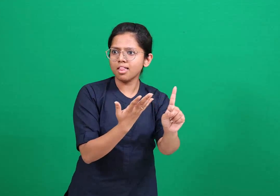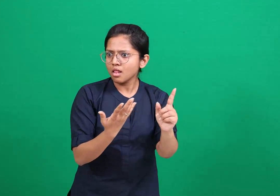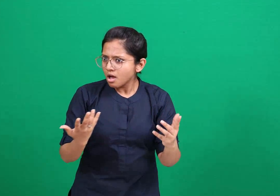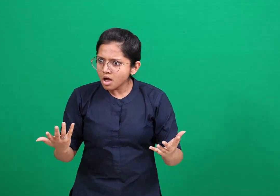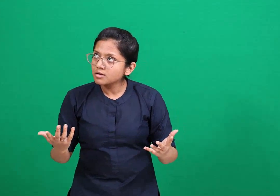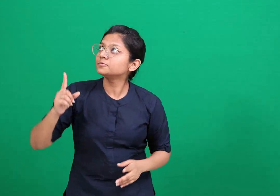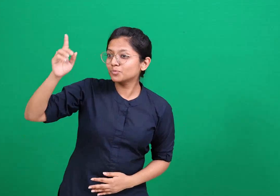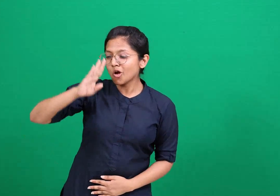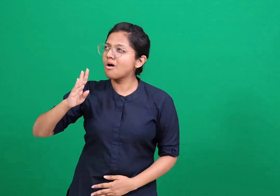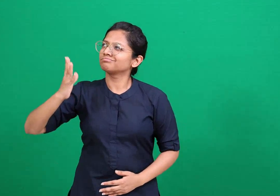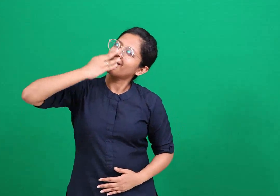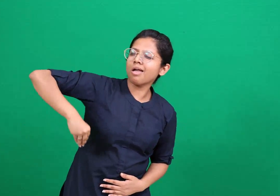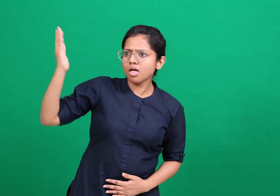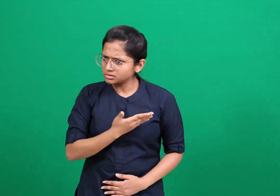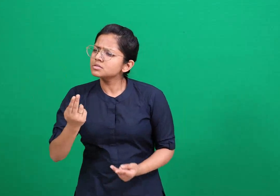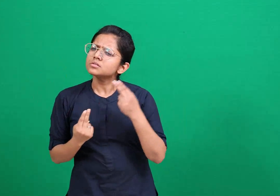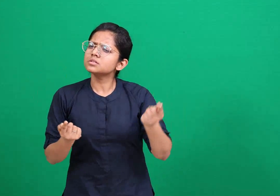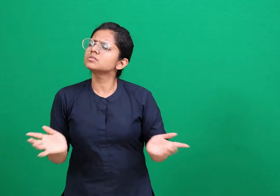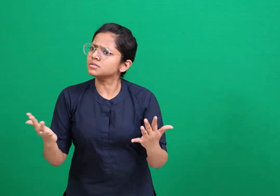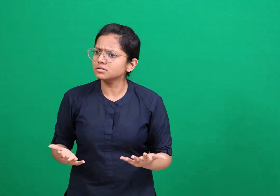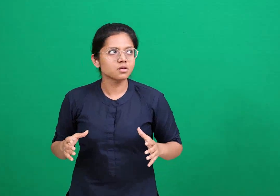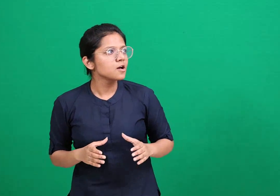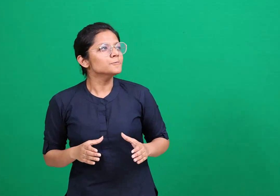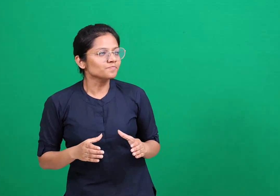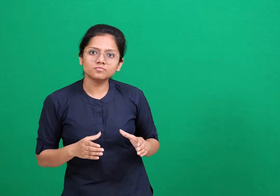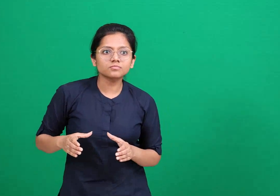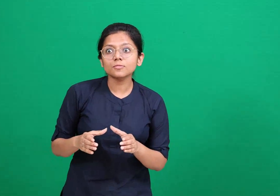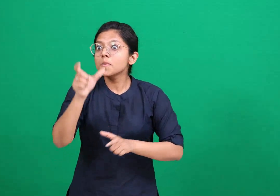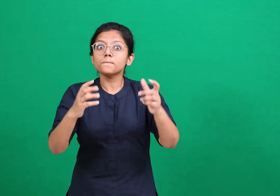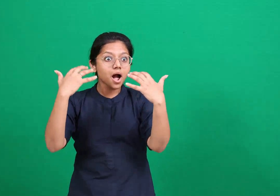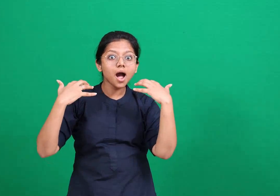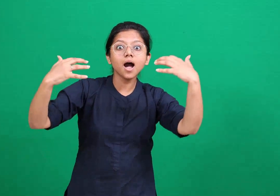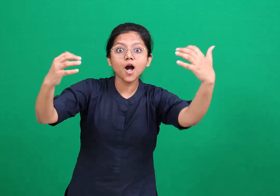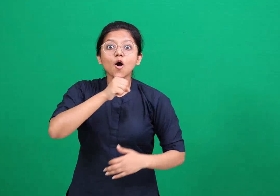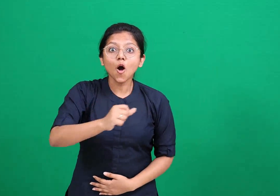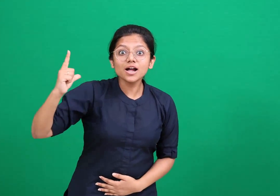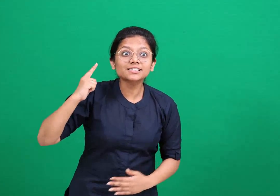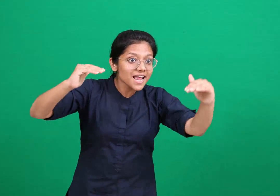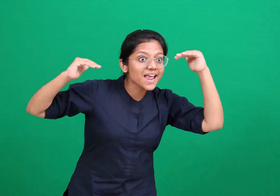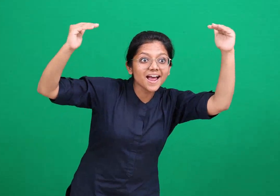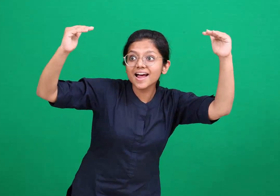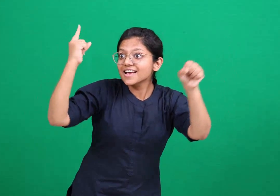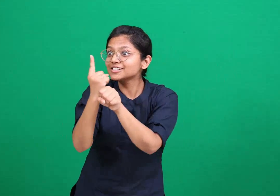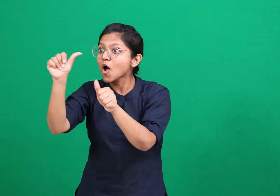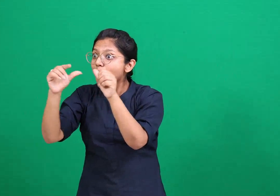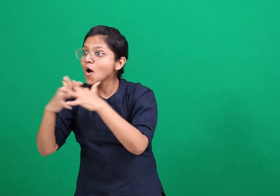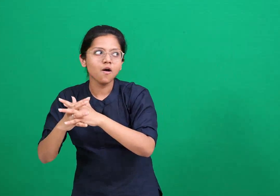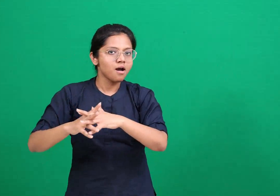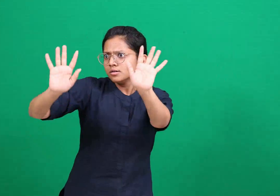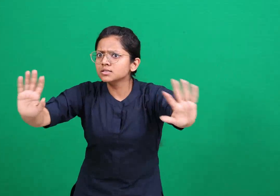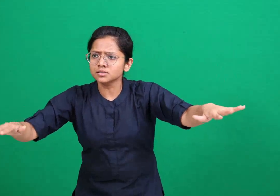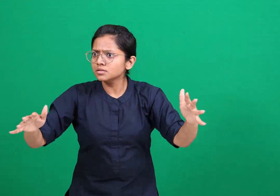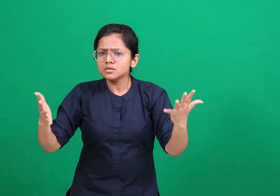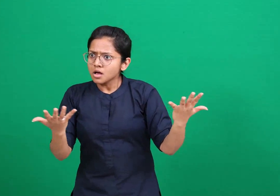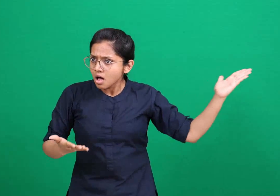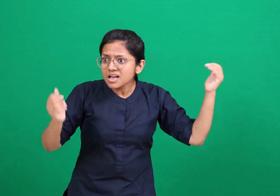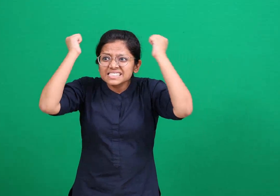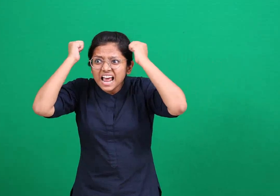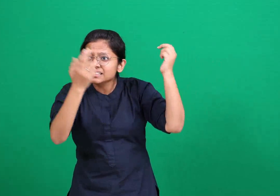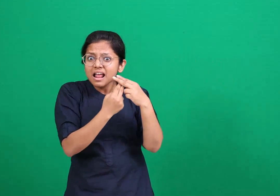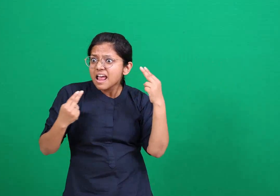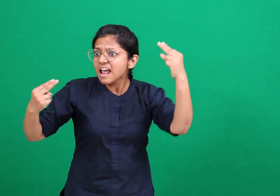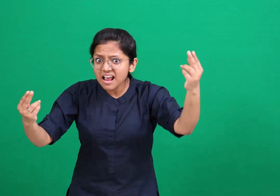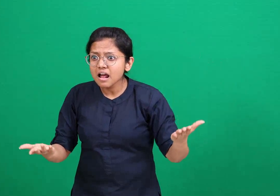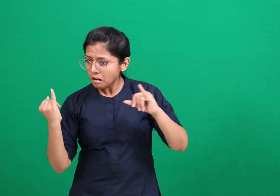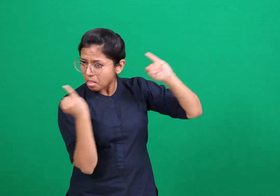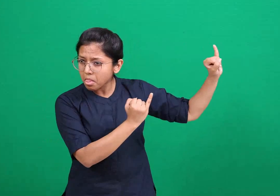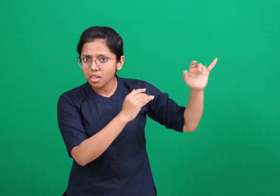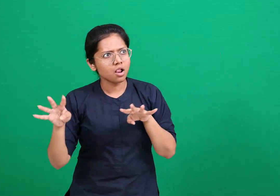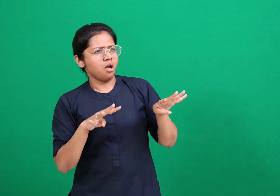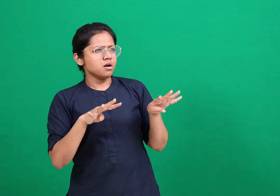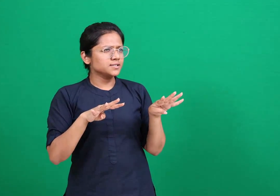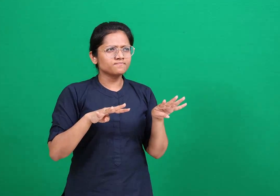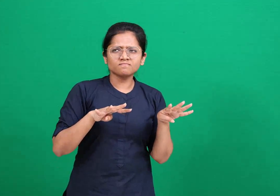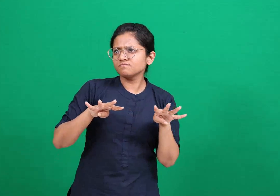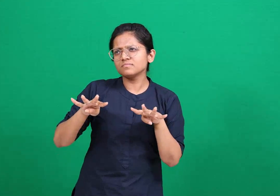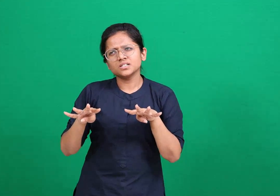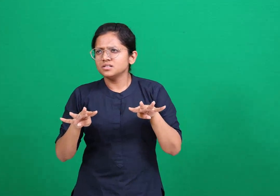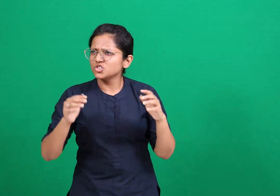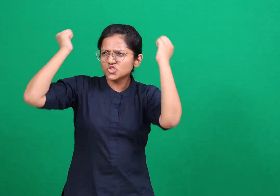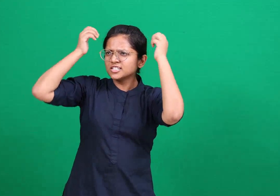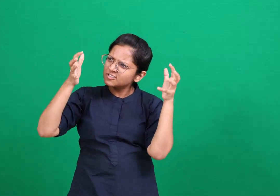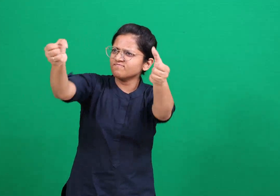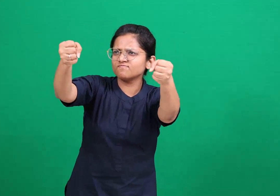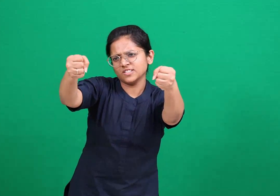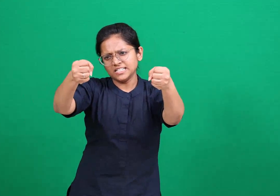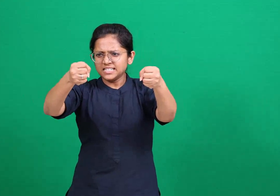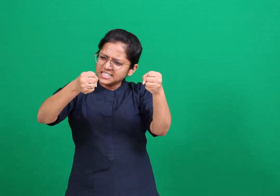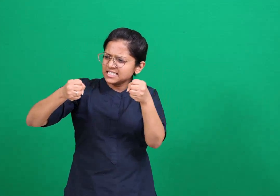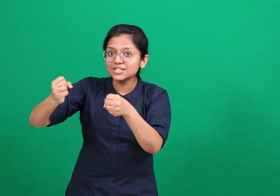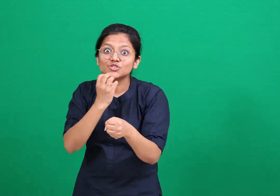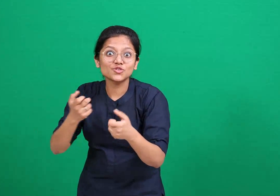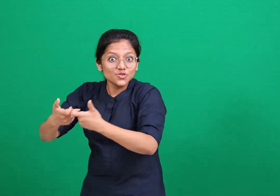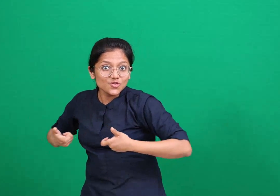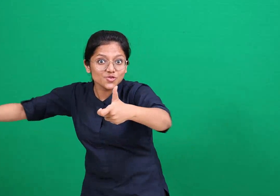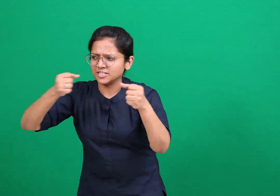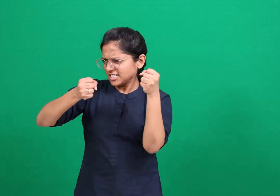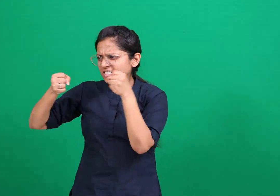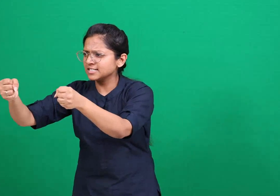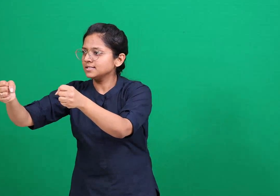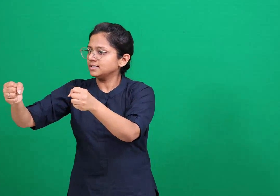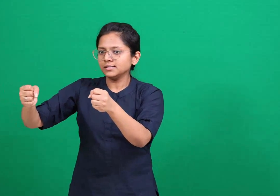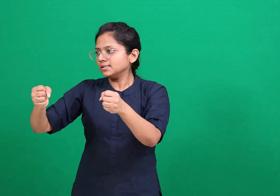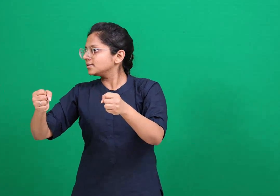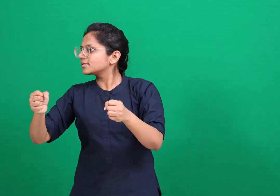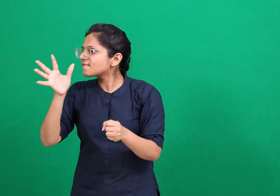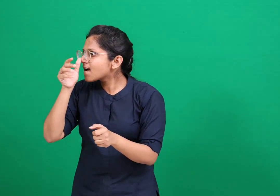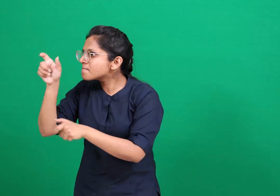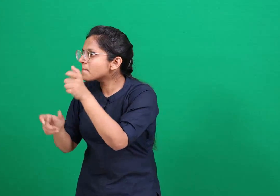So they stirred up the people, elders, and scribes and confronted Stephen.